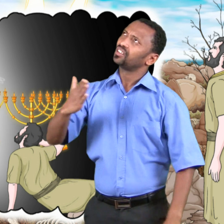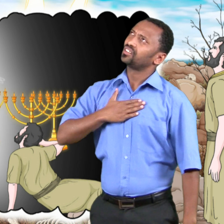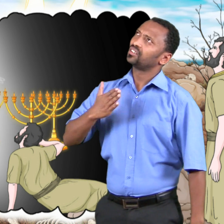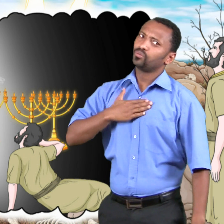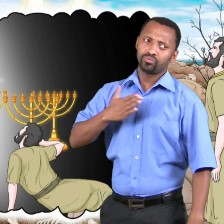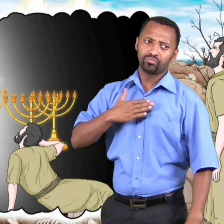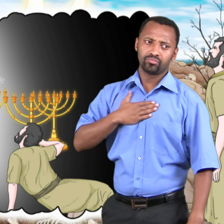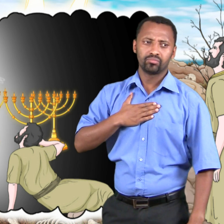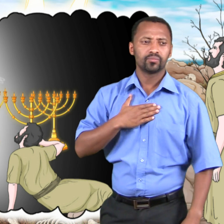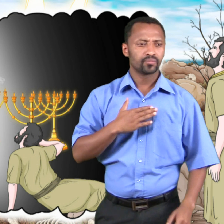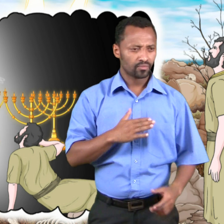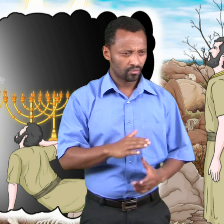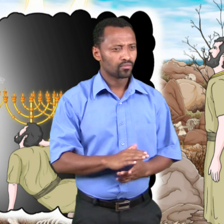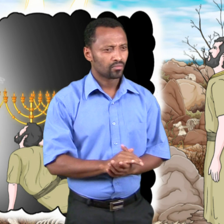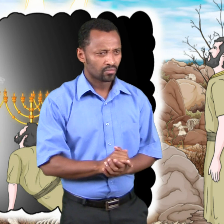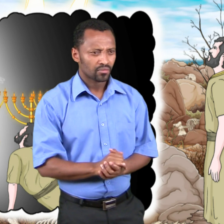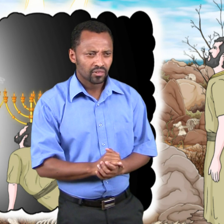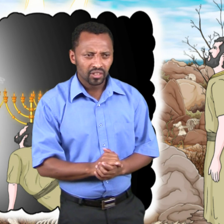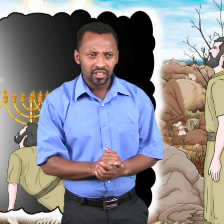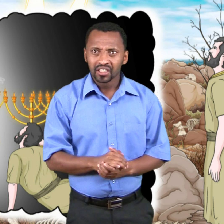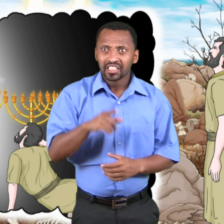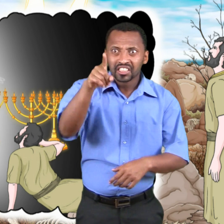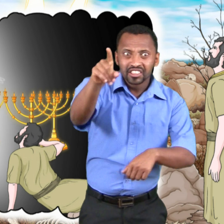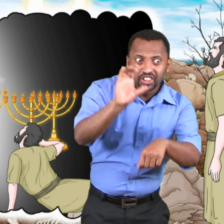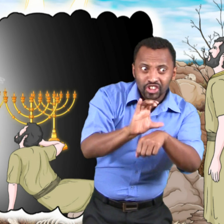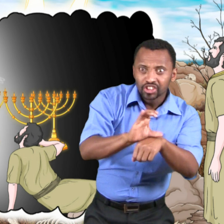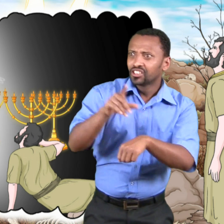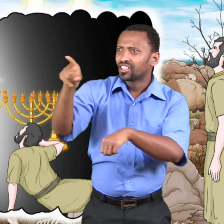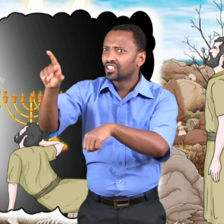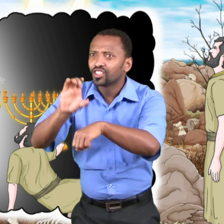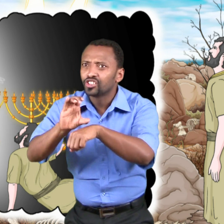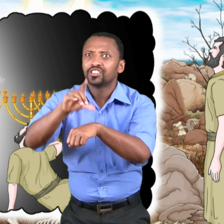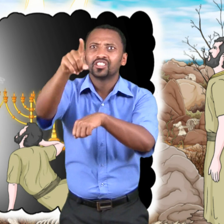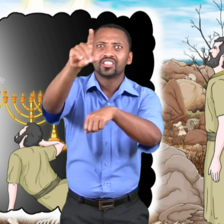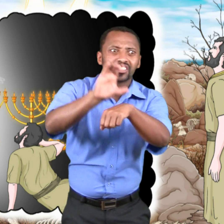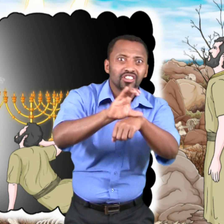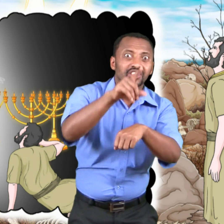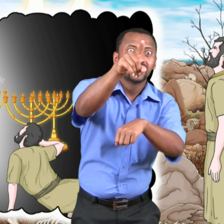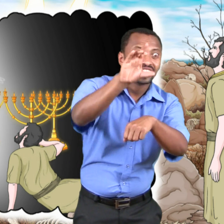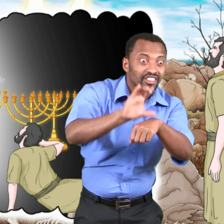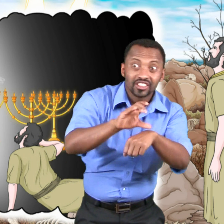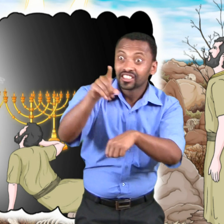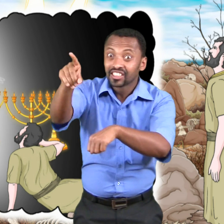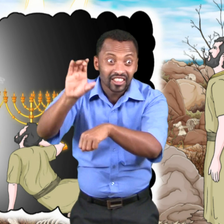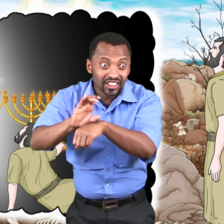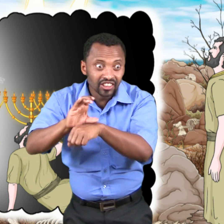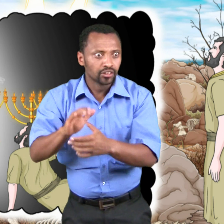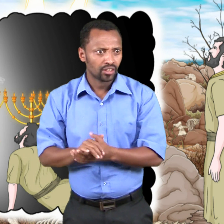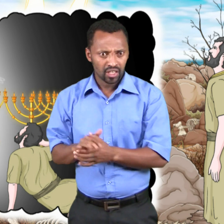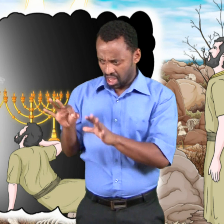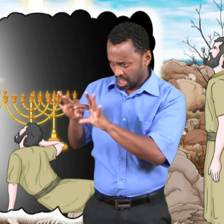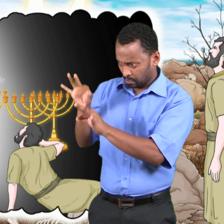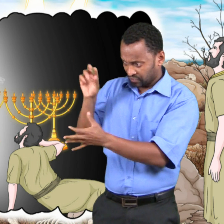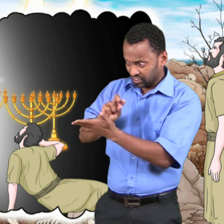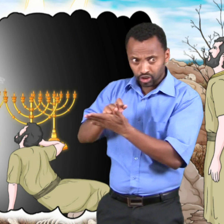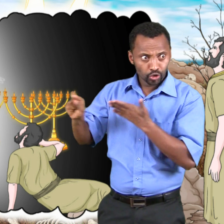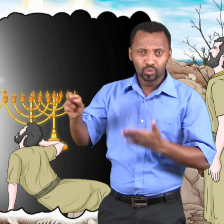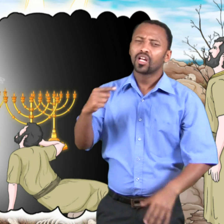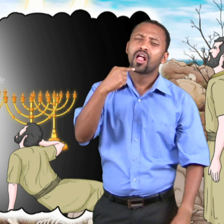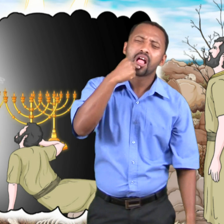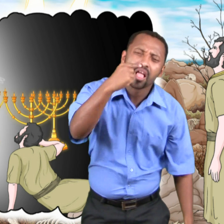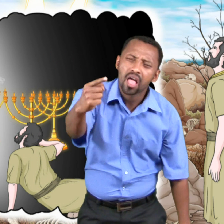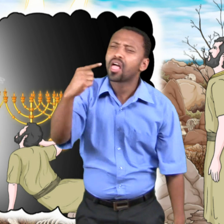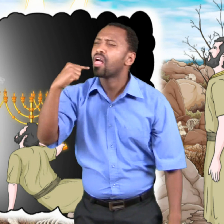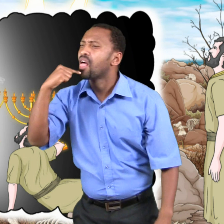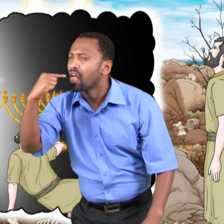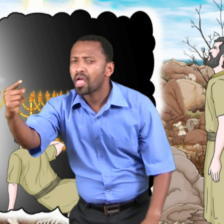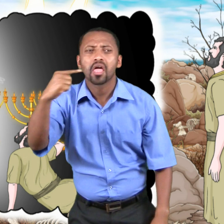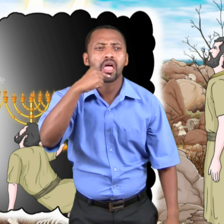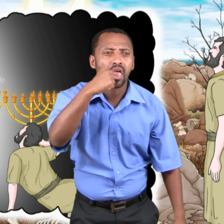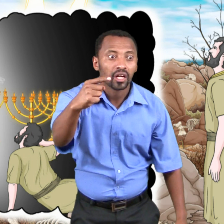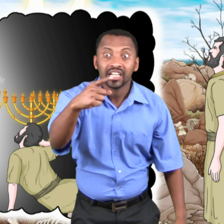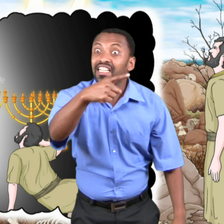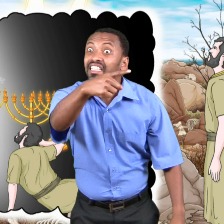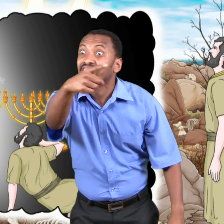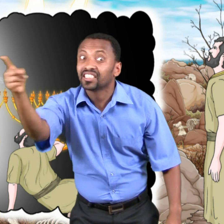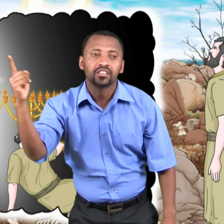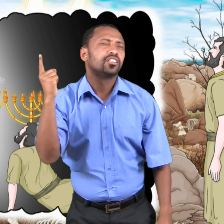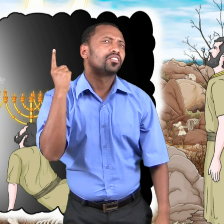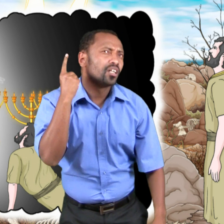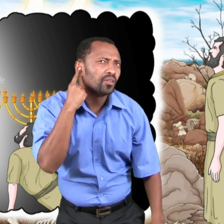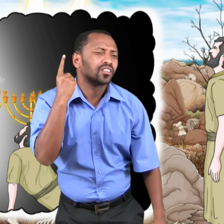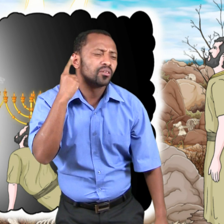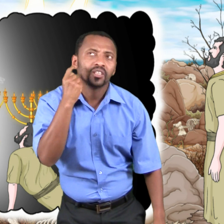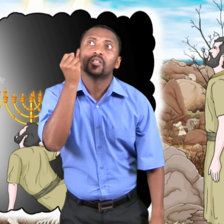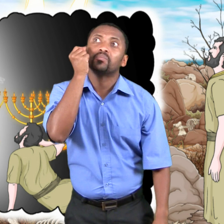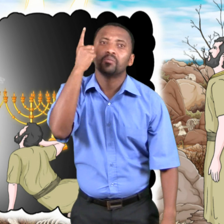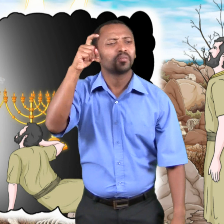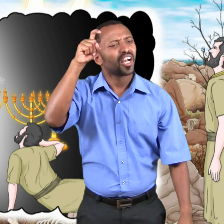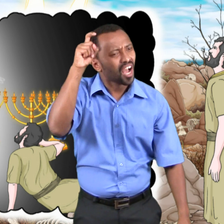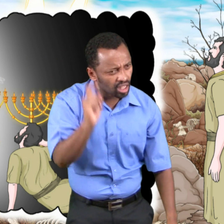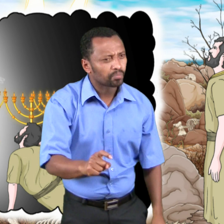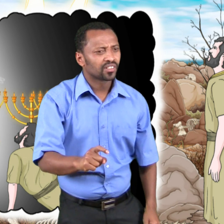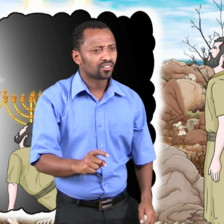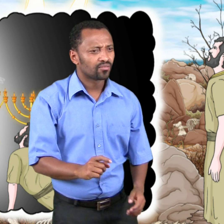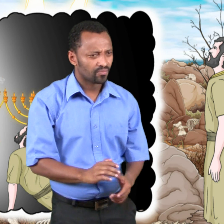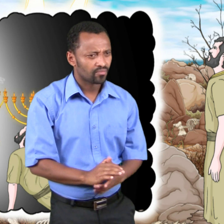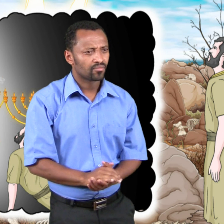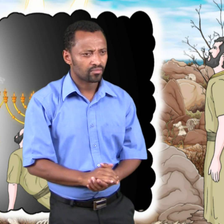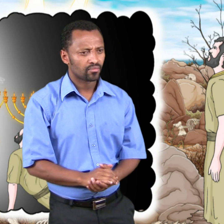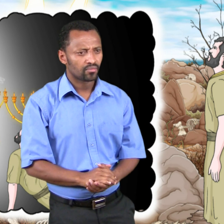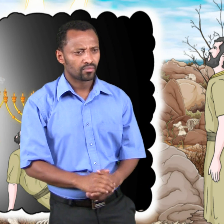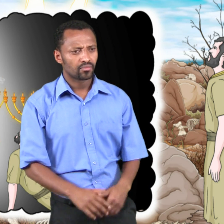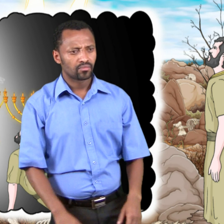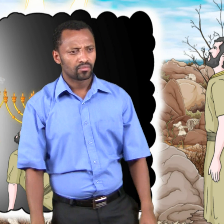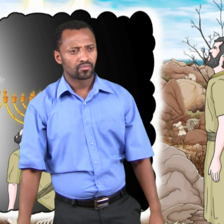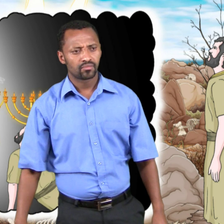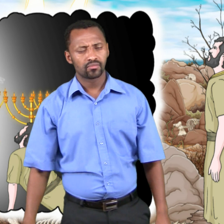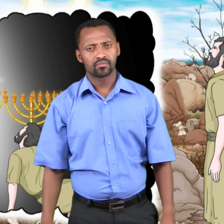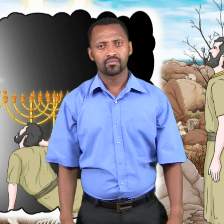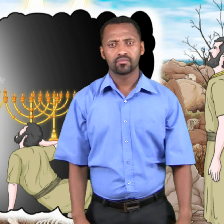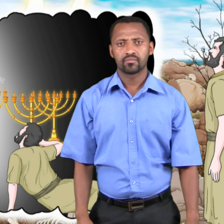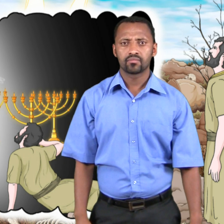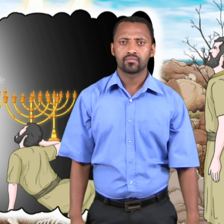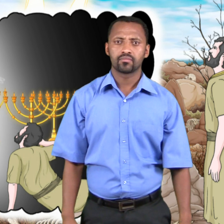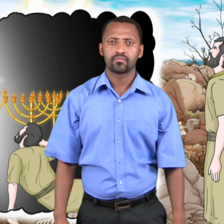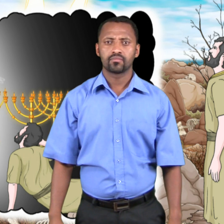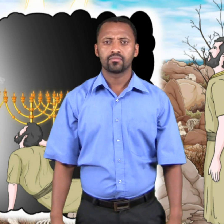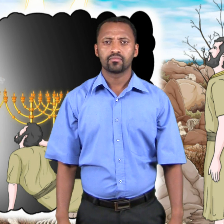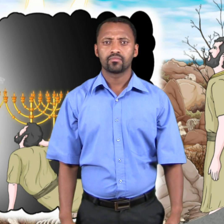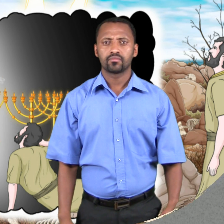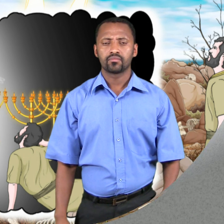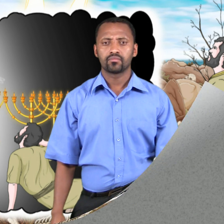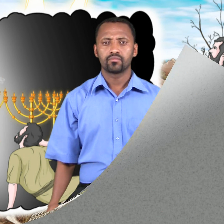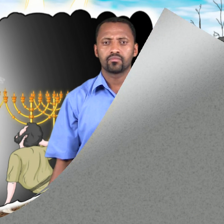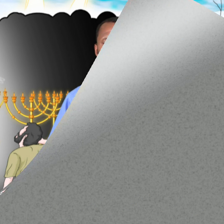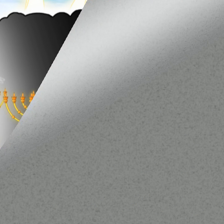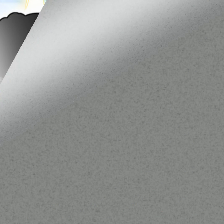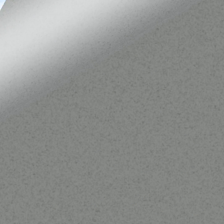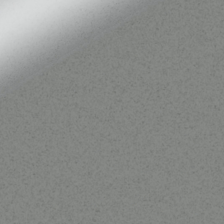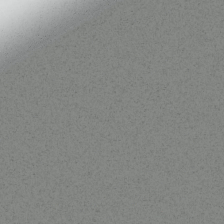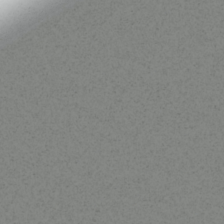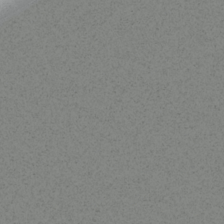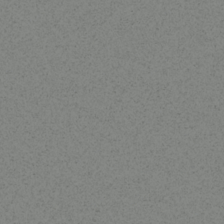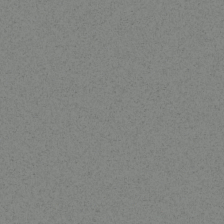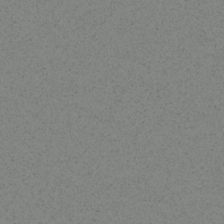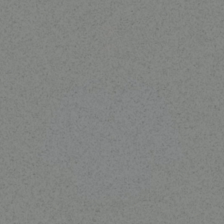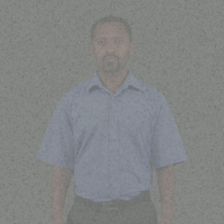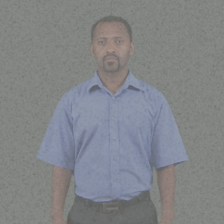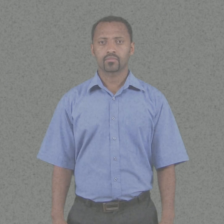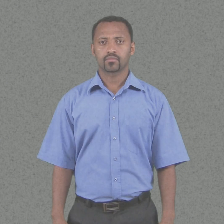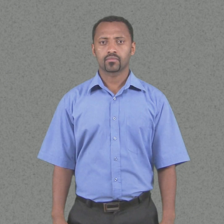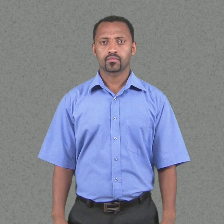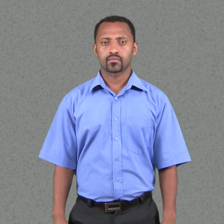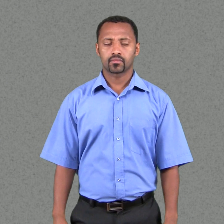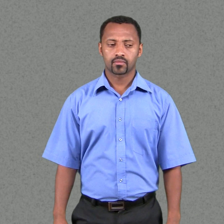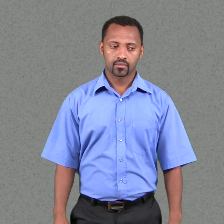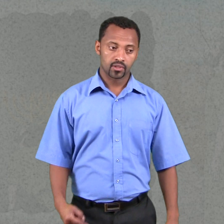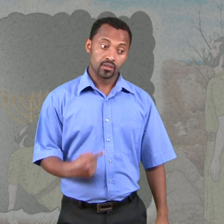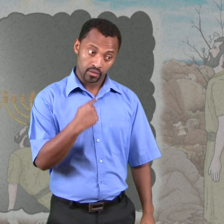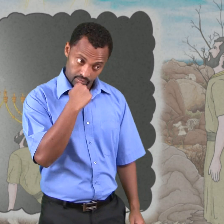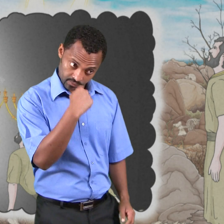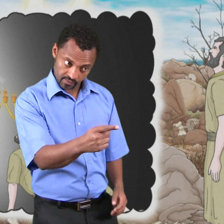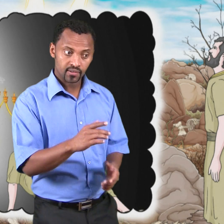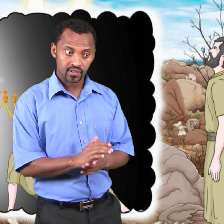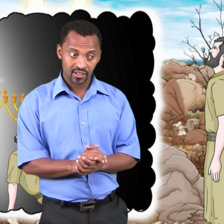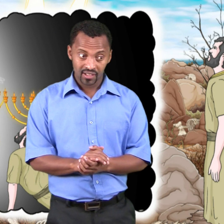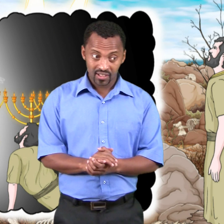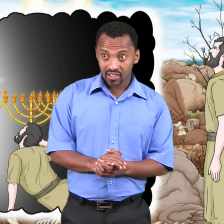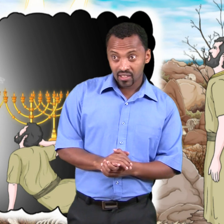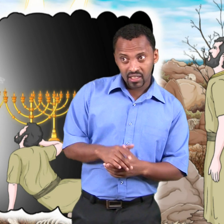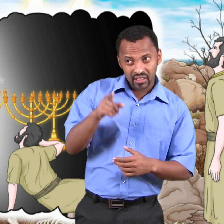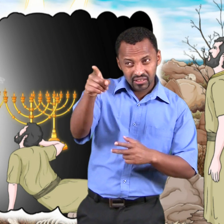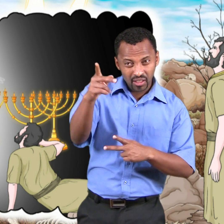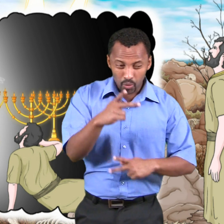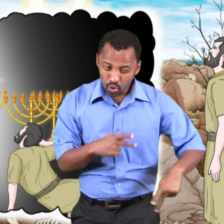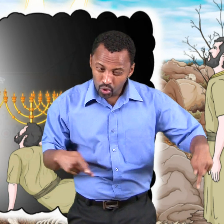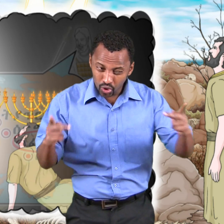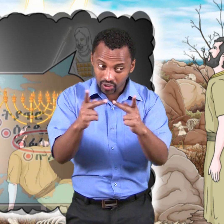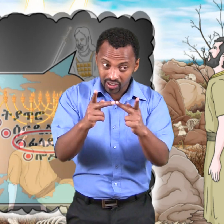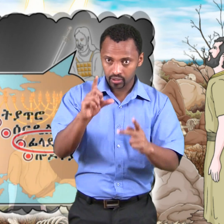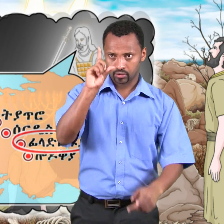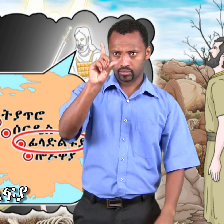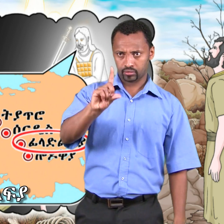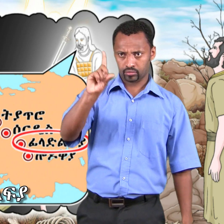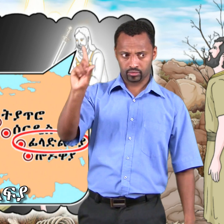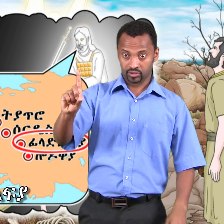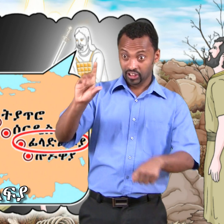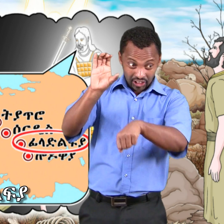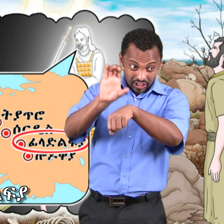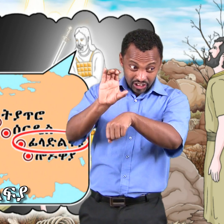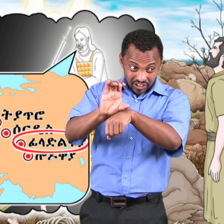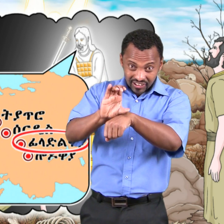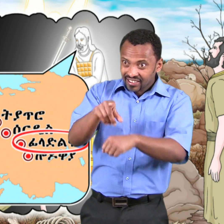He who has an ear, let him hear what the Spirit says to the churches.